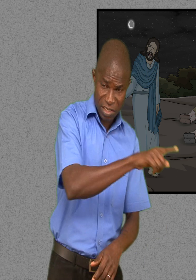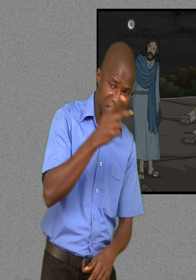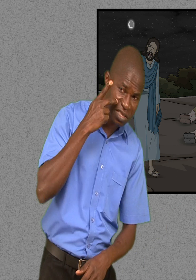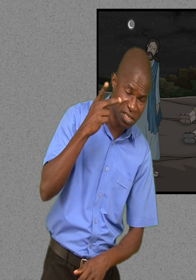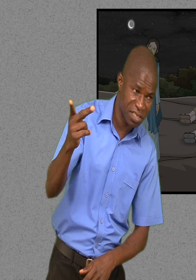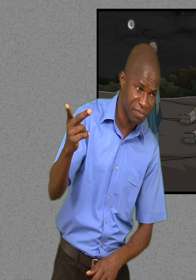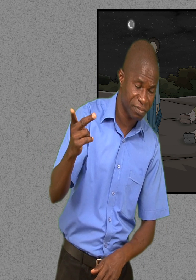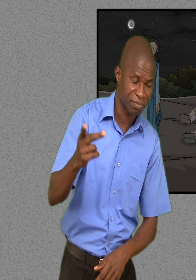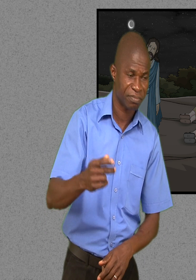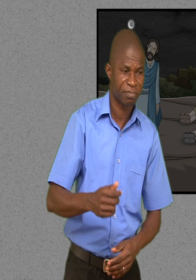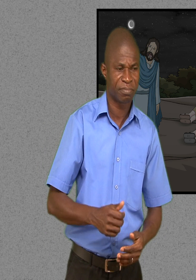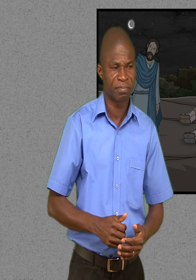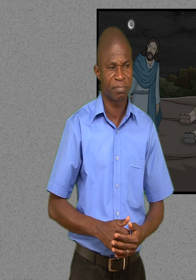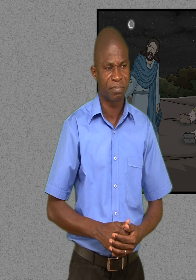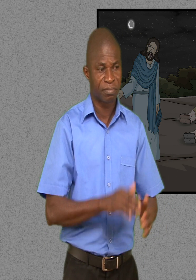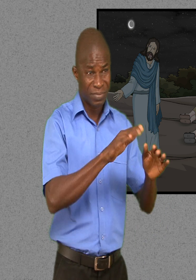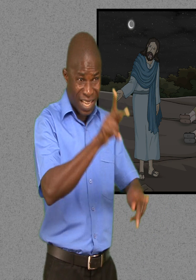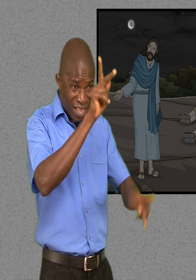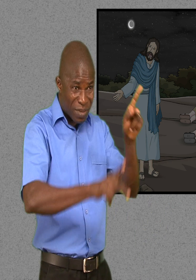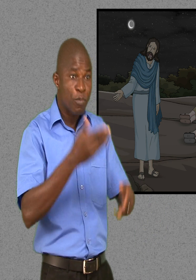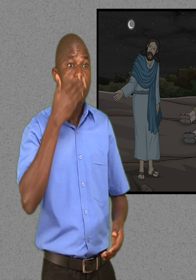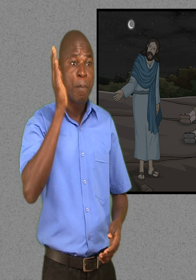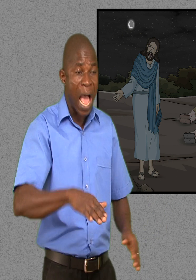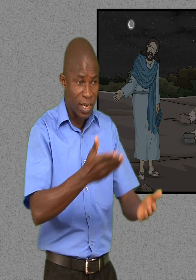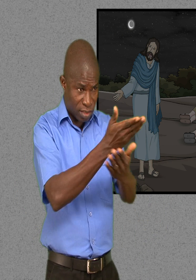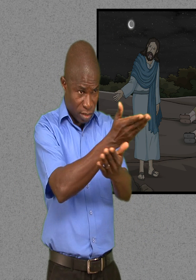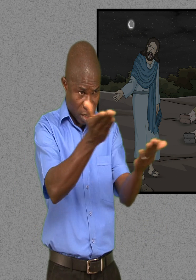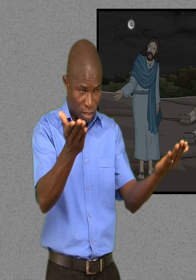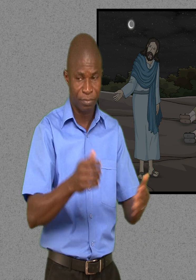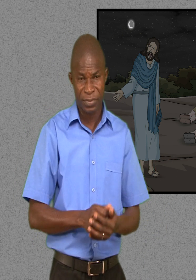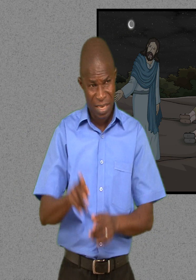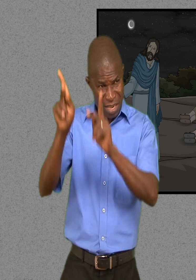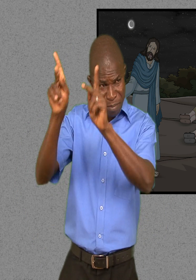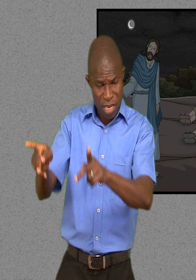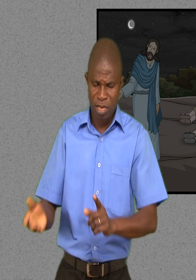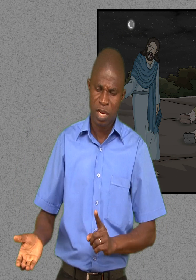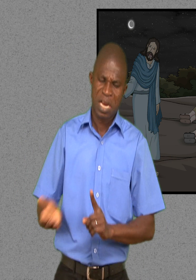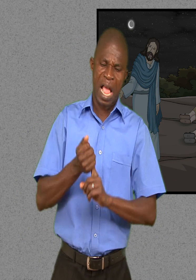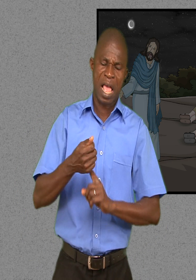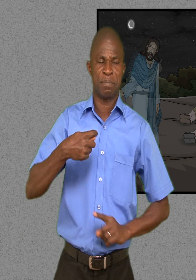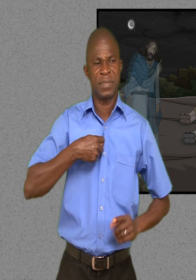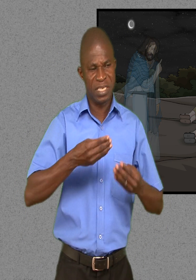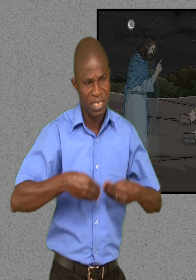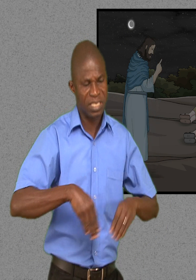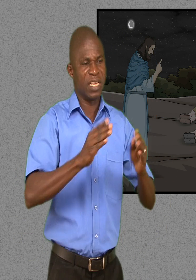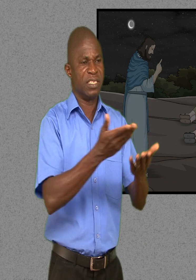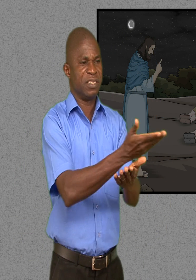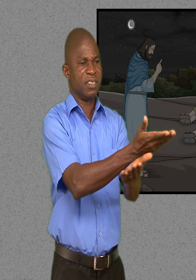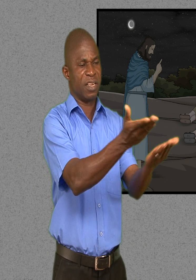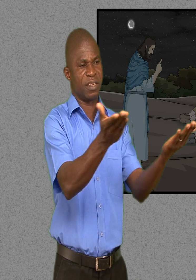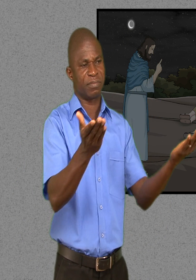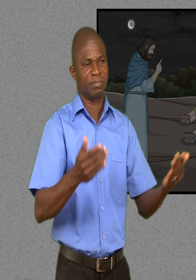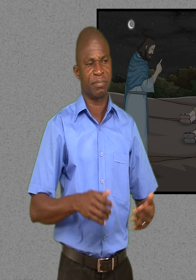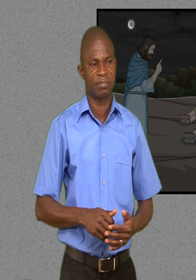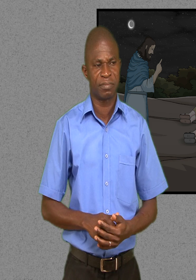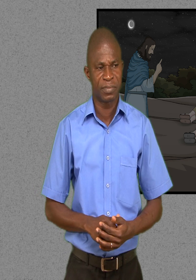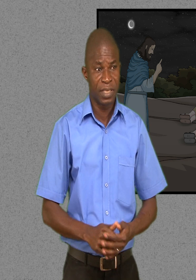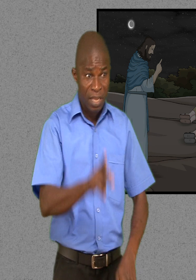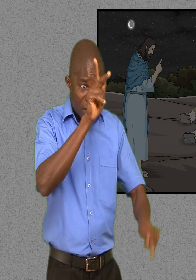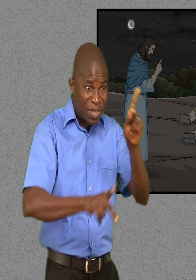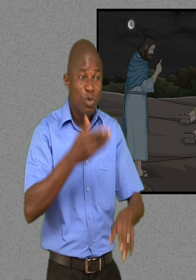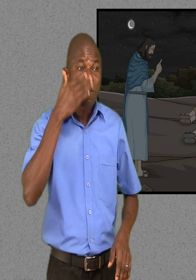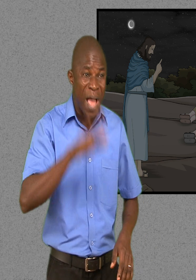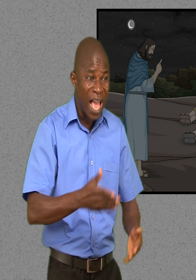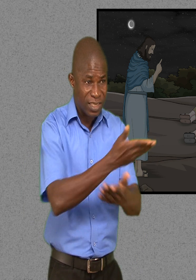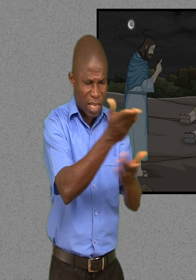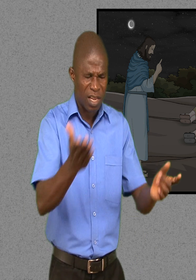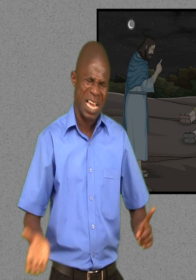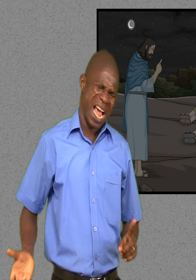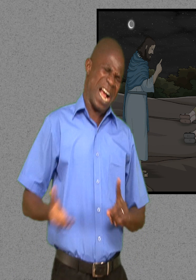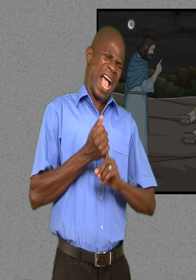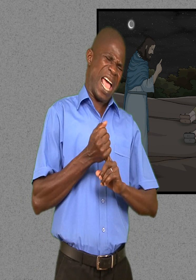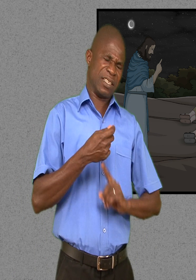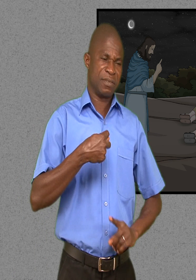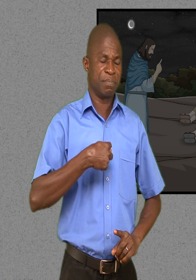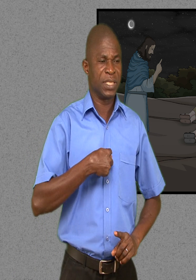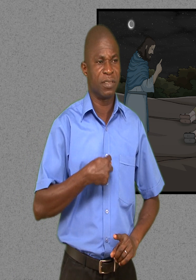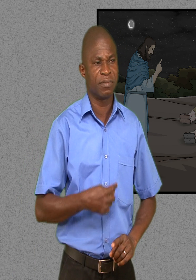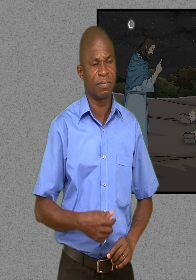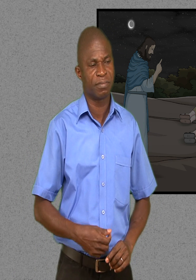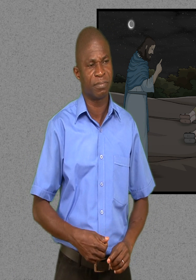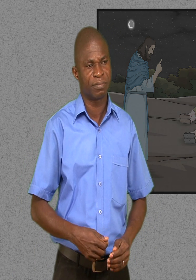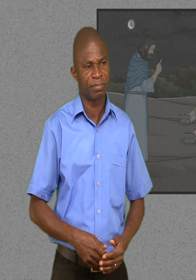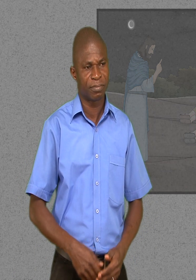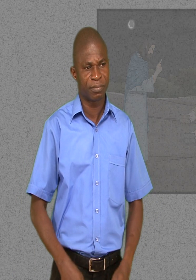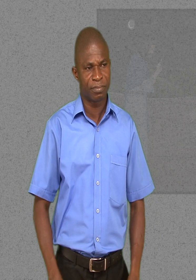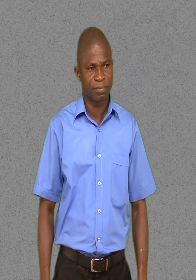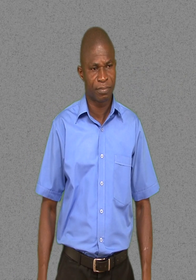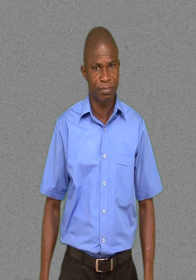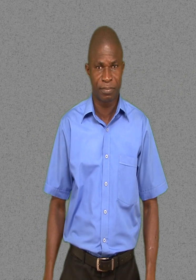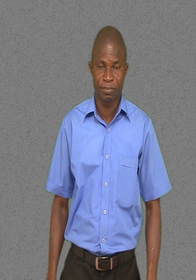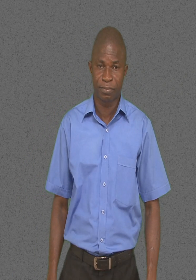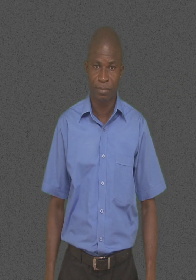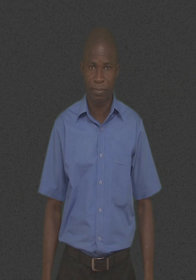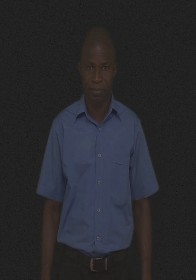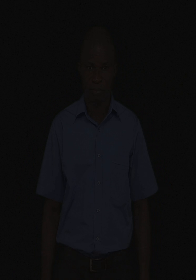And in His anguish, He prayed more earnestly, and His sweat became like drops of blood falling to the ground.